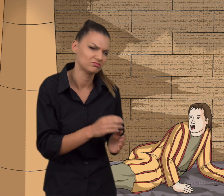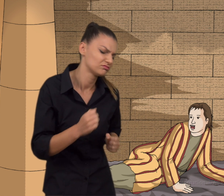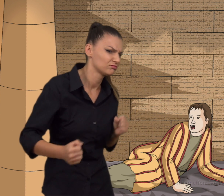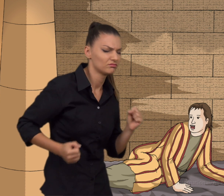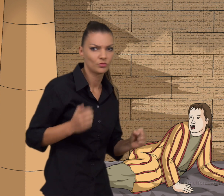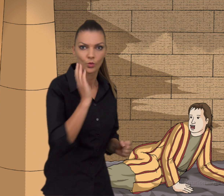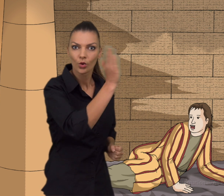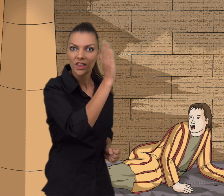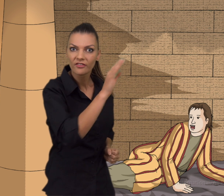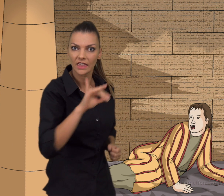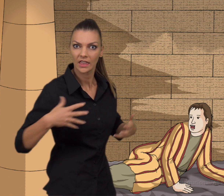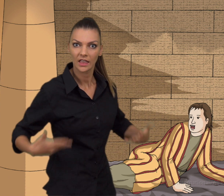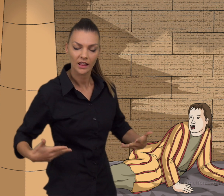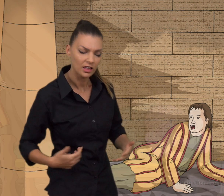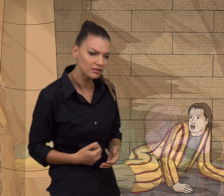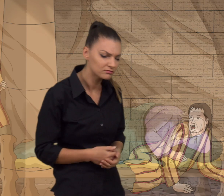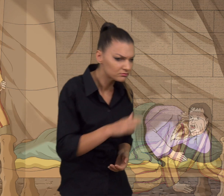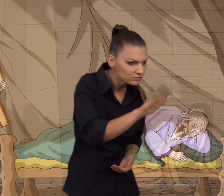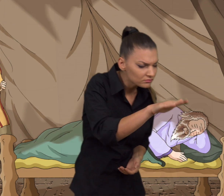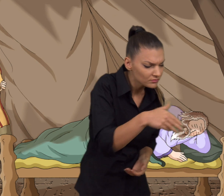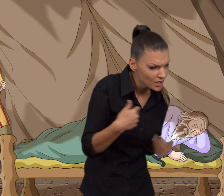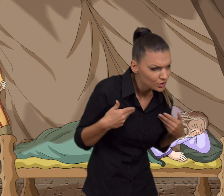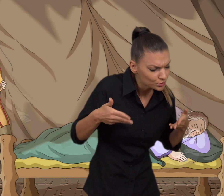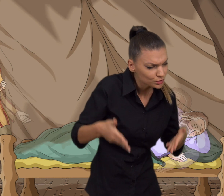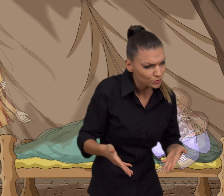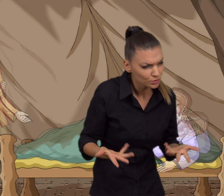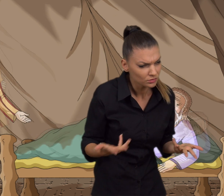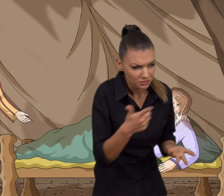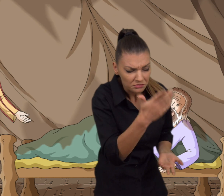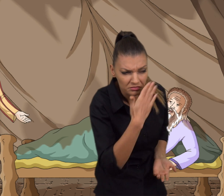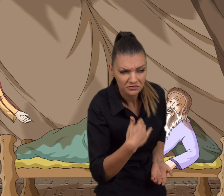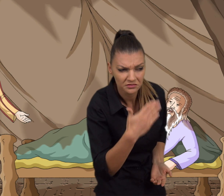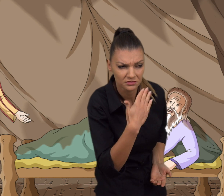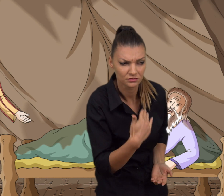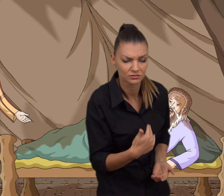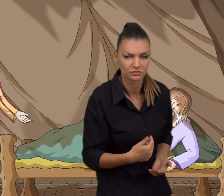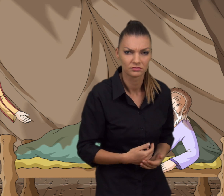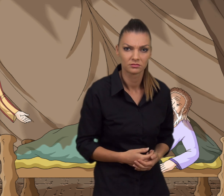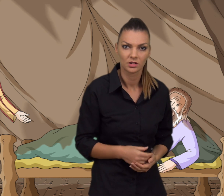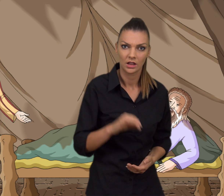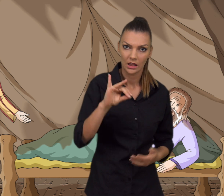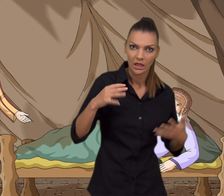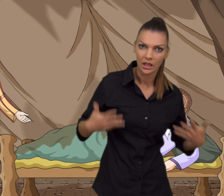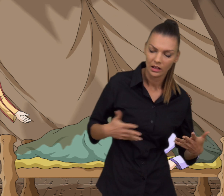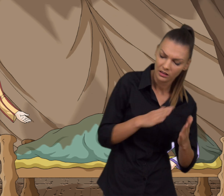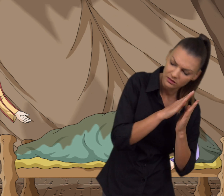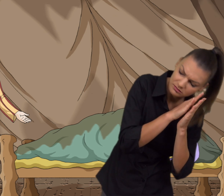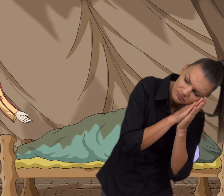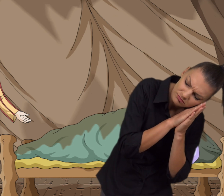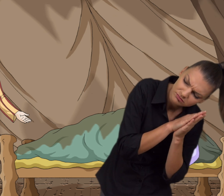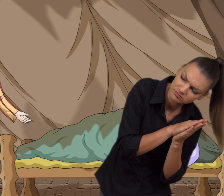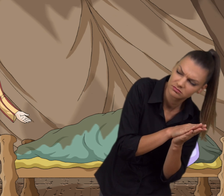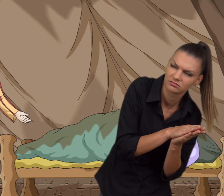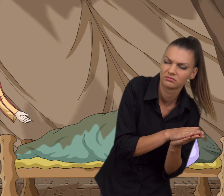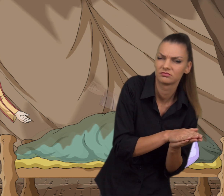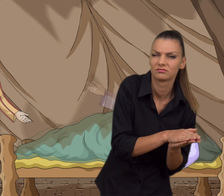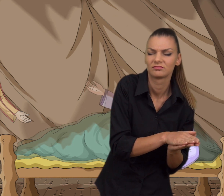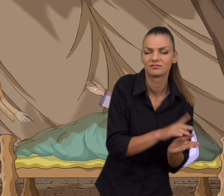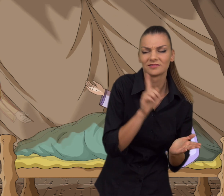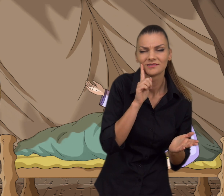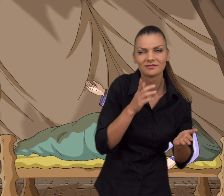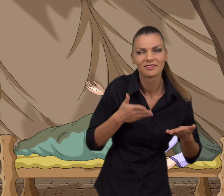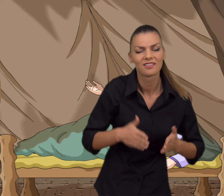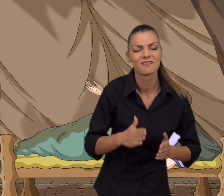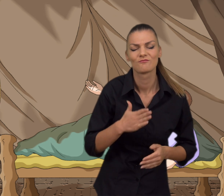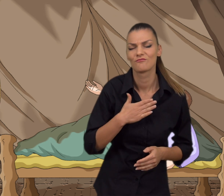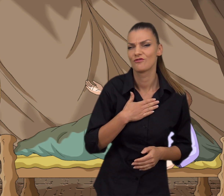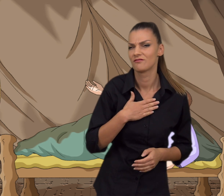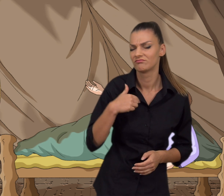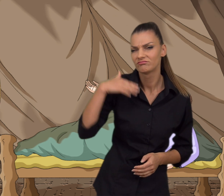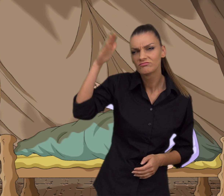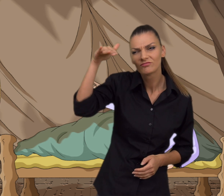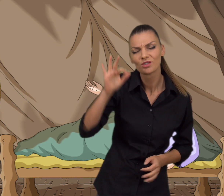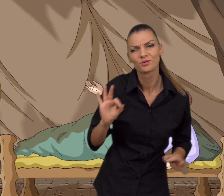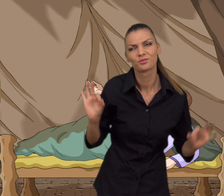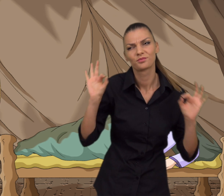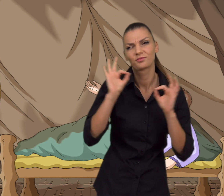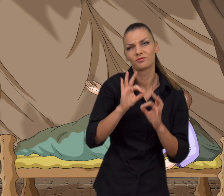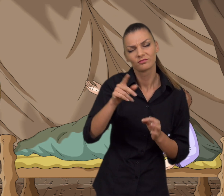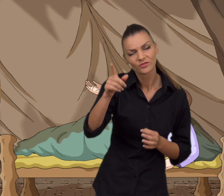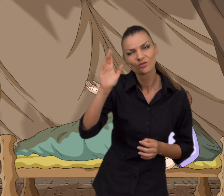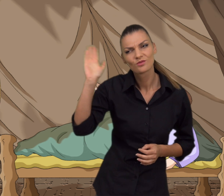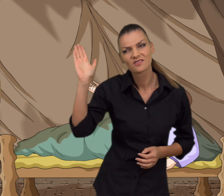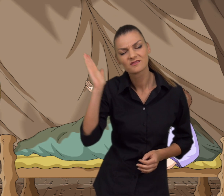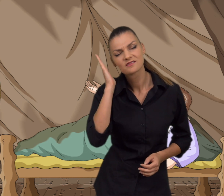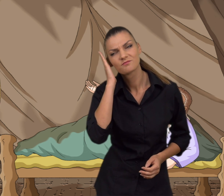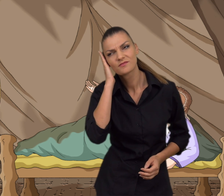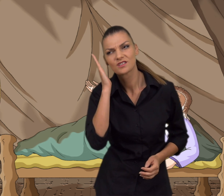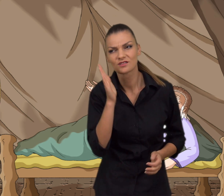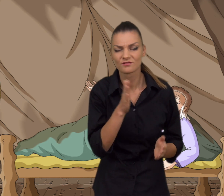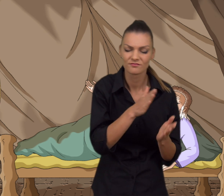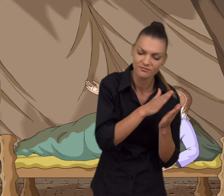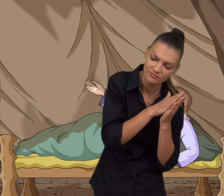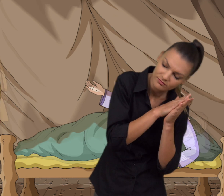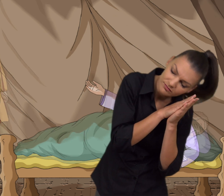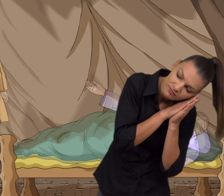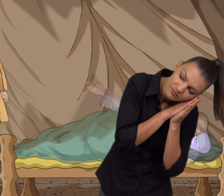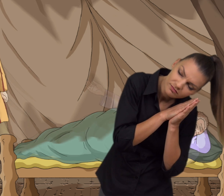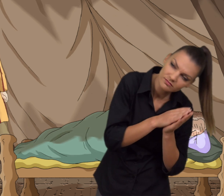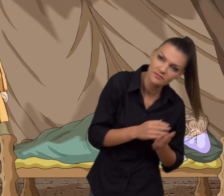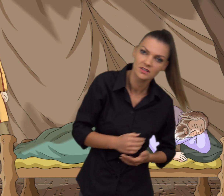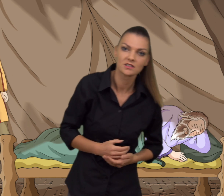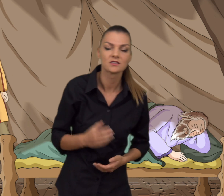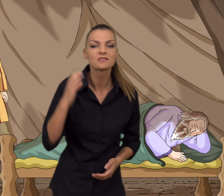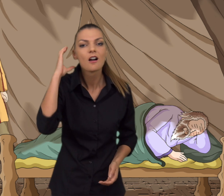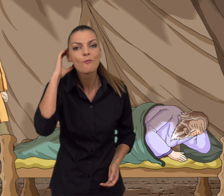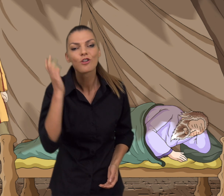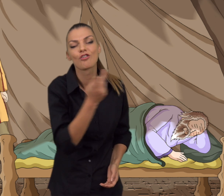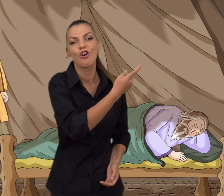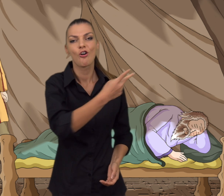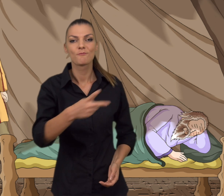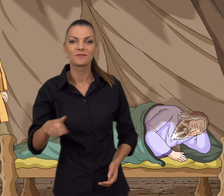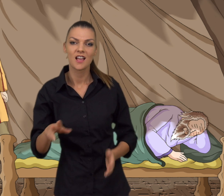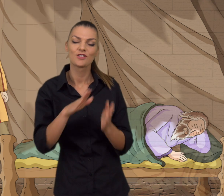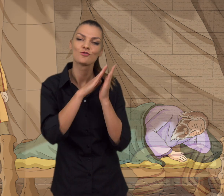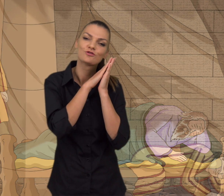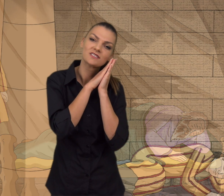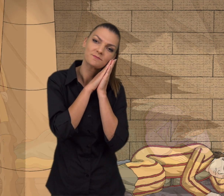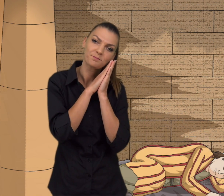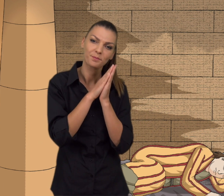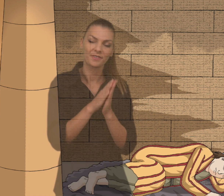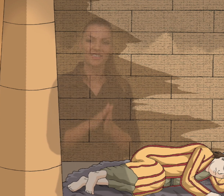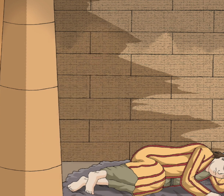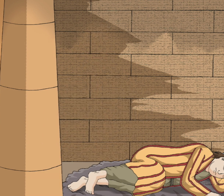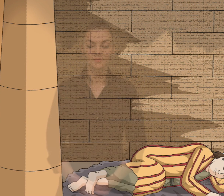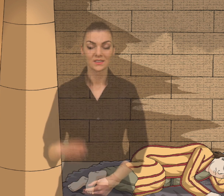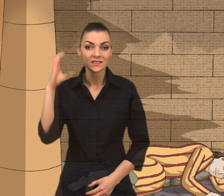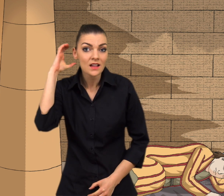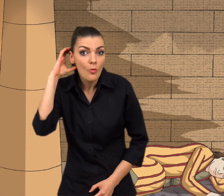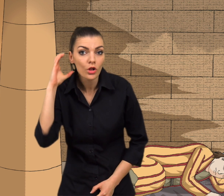So Samuel got up, went to Eli, and said, “Here I am, for you have called me.” “My son, I did not call,” Eli replied. “Go back and lie down.”